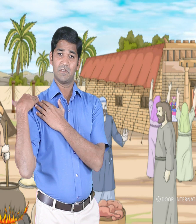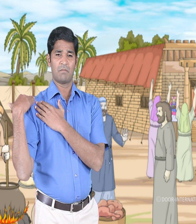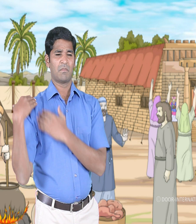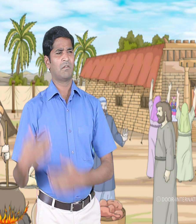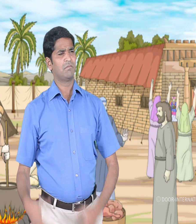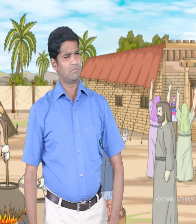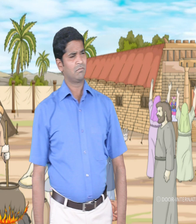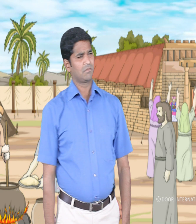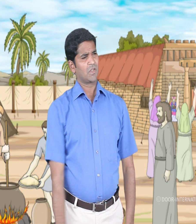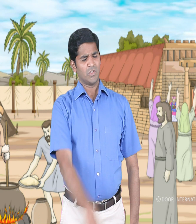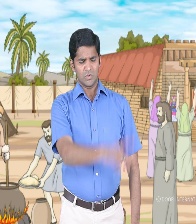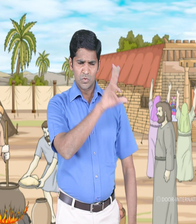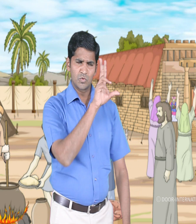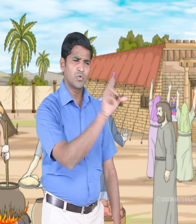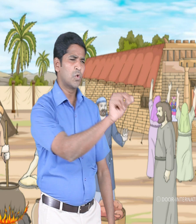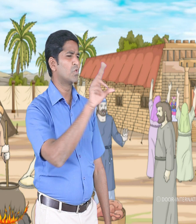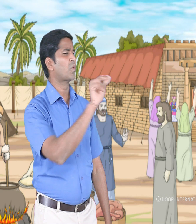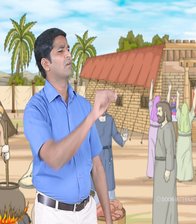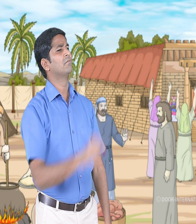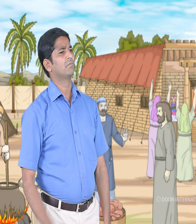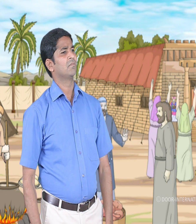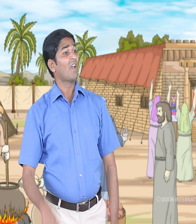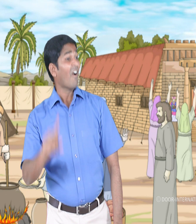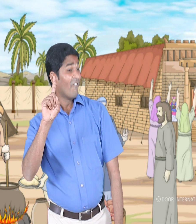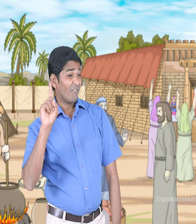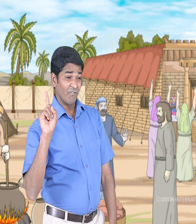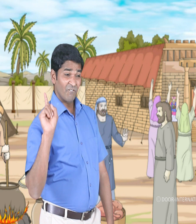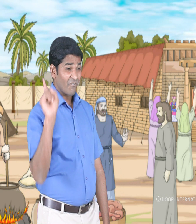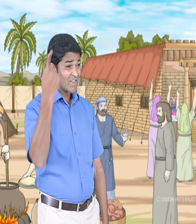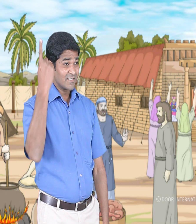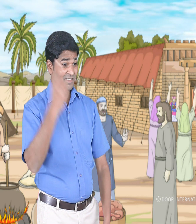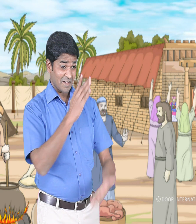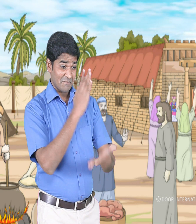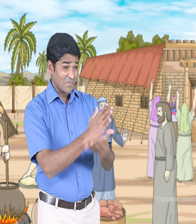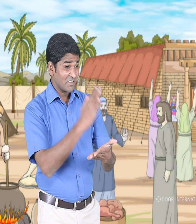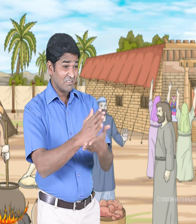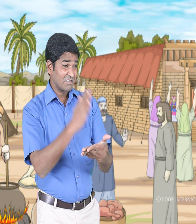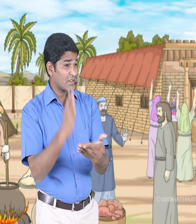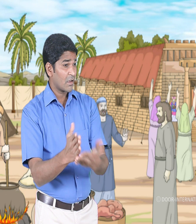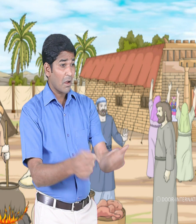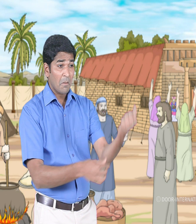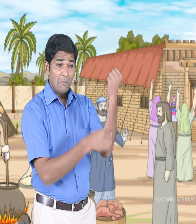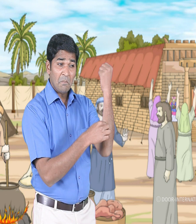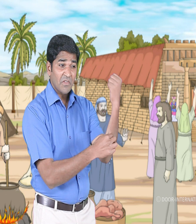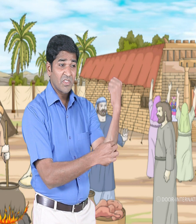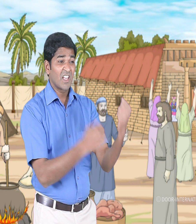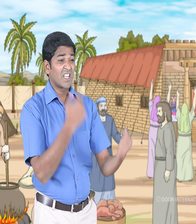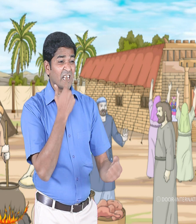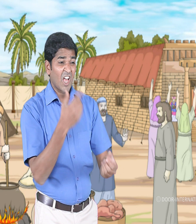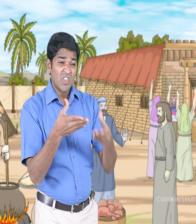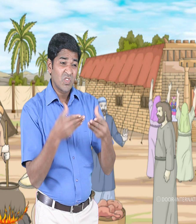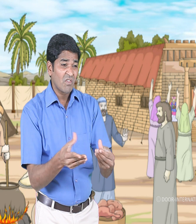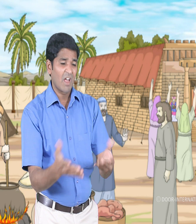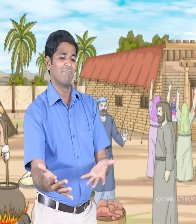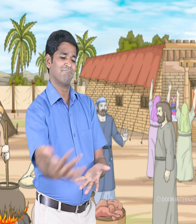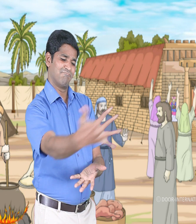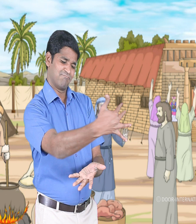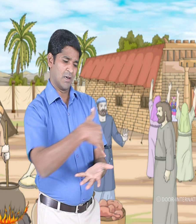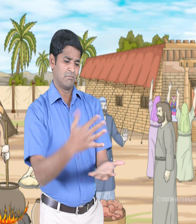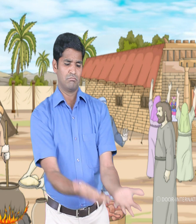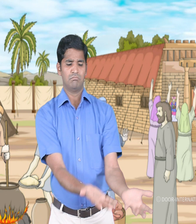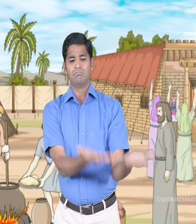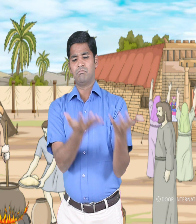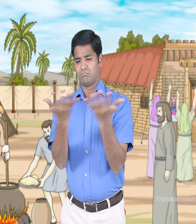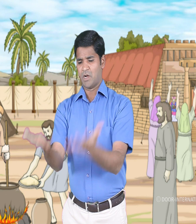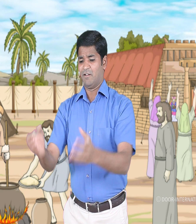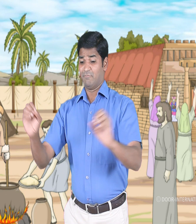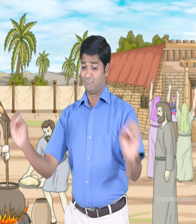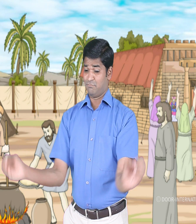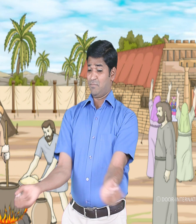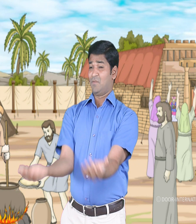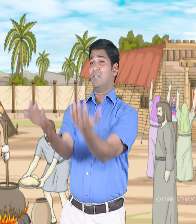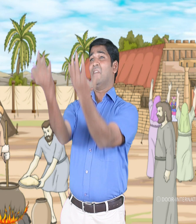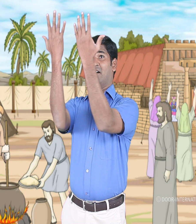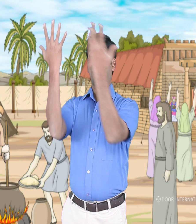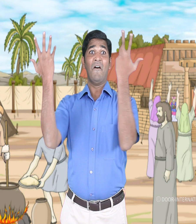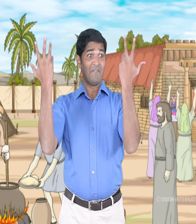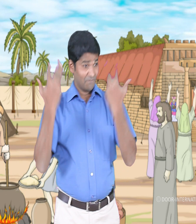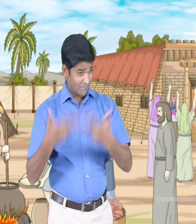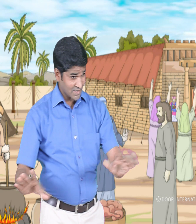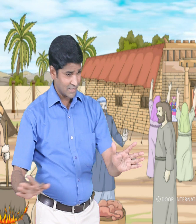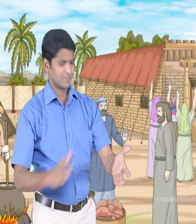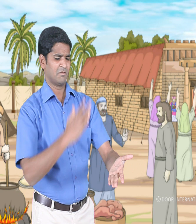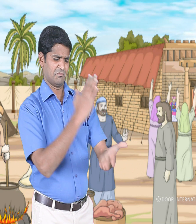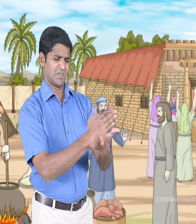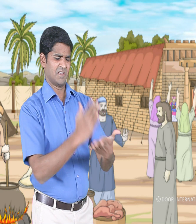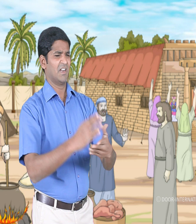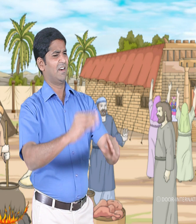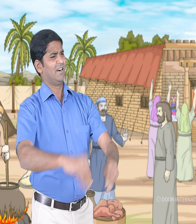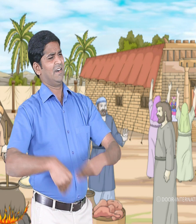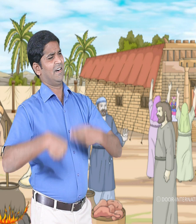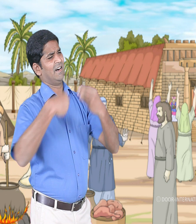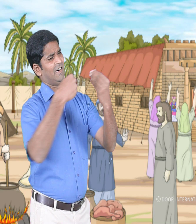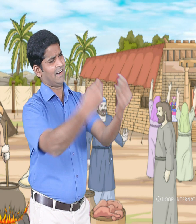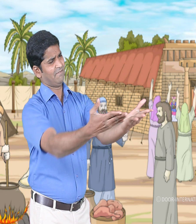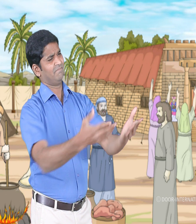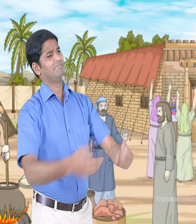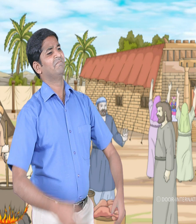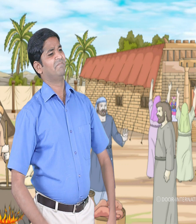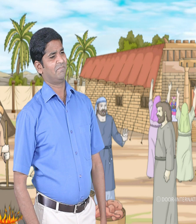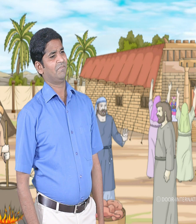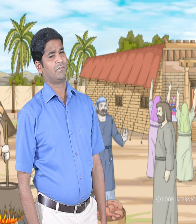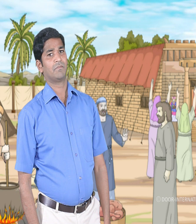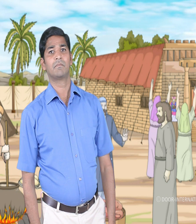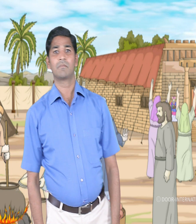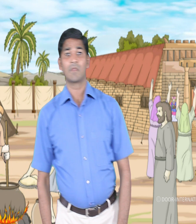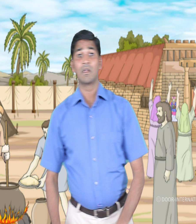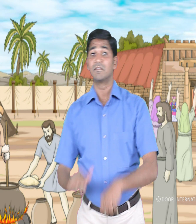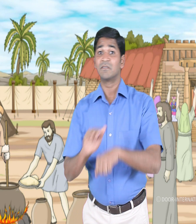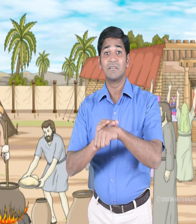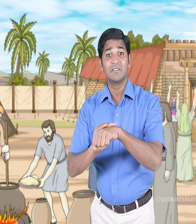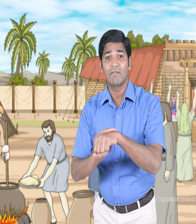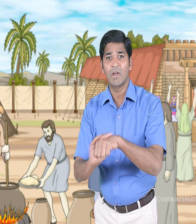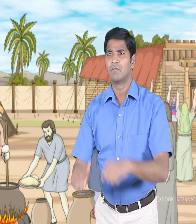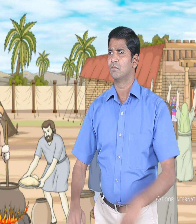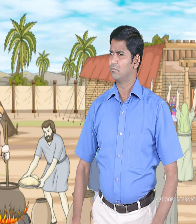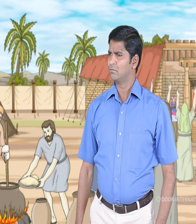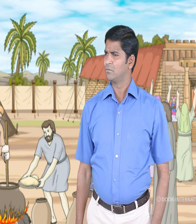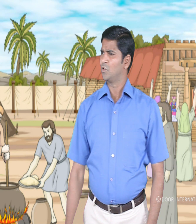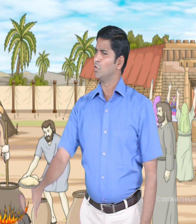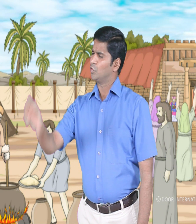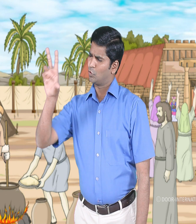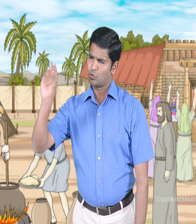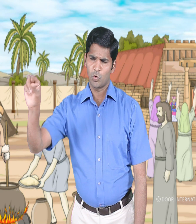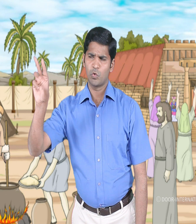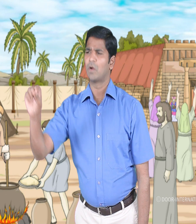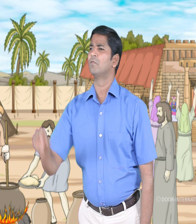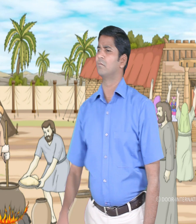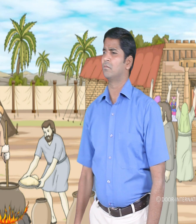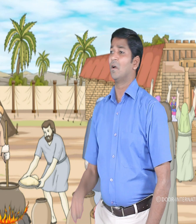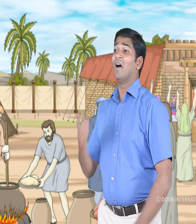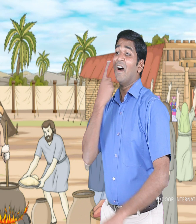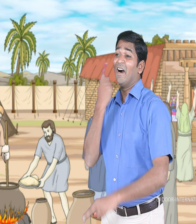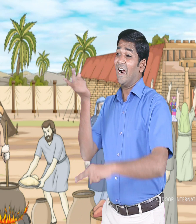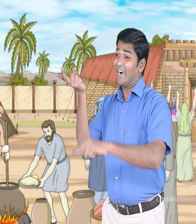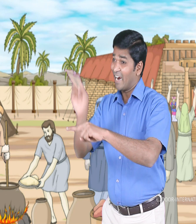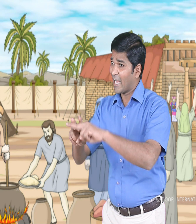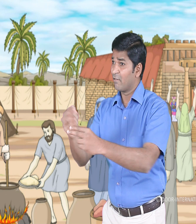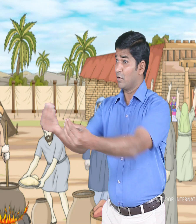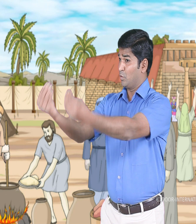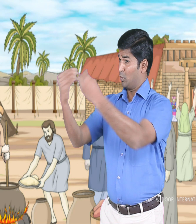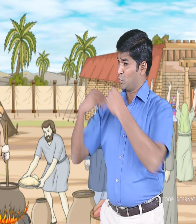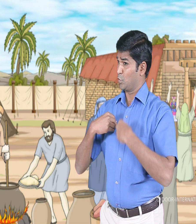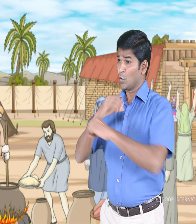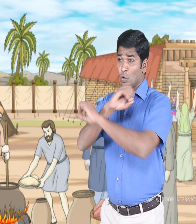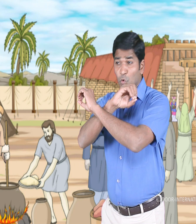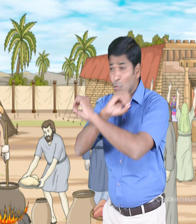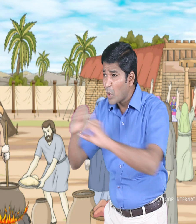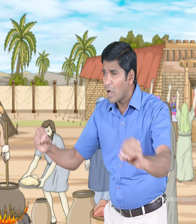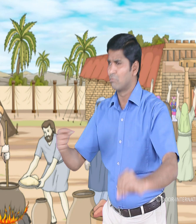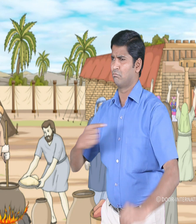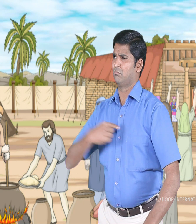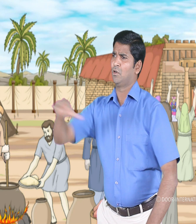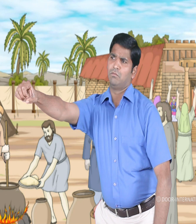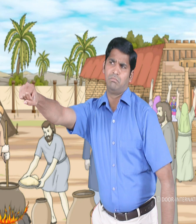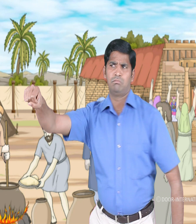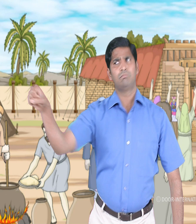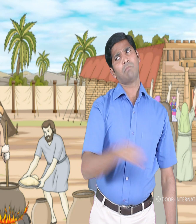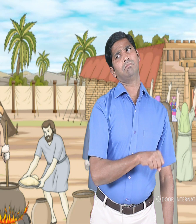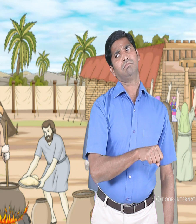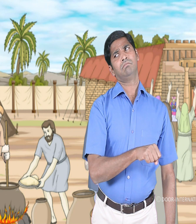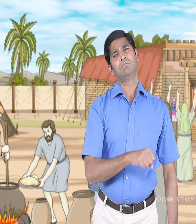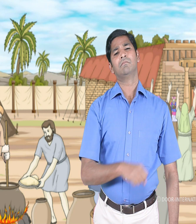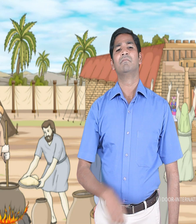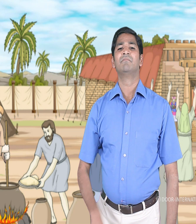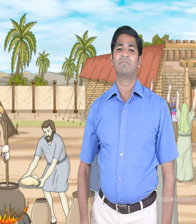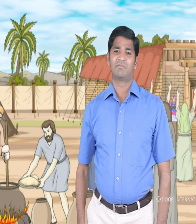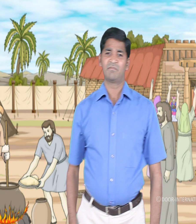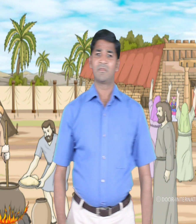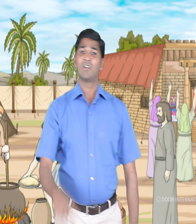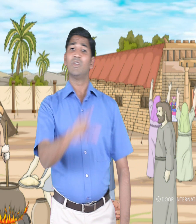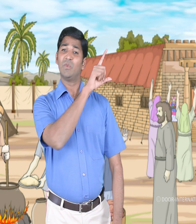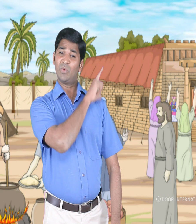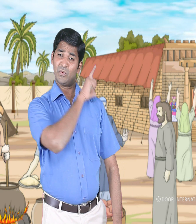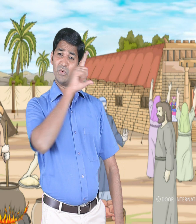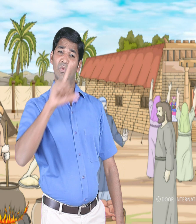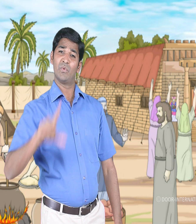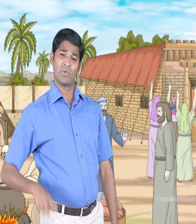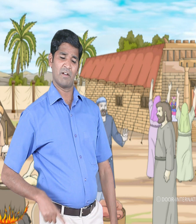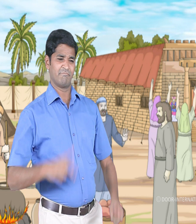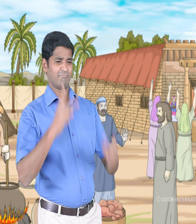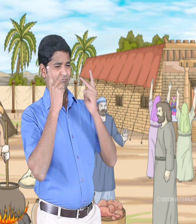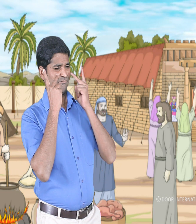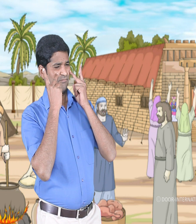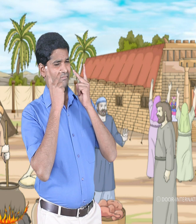Even before the fat was burned, the servant of the priest would come and say to the man who was sacrificing, “Give the priest some meat to roast, because he will not accept boiled meat from you, but only raw.”